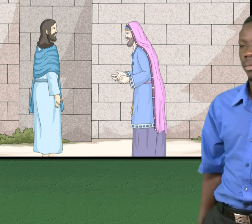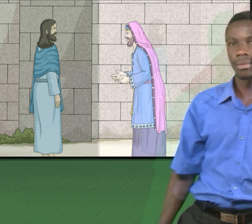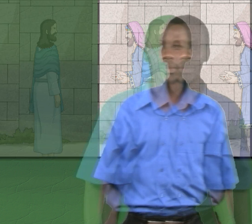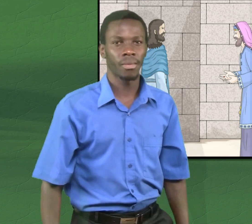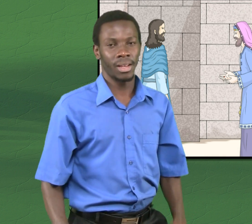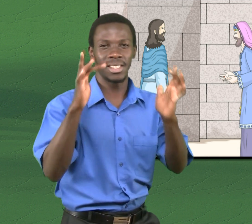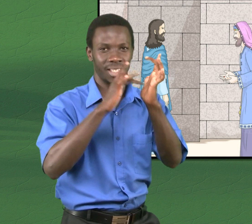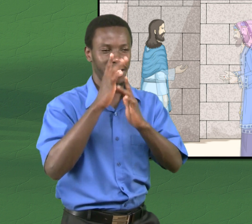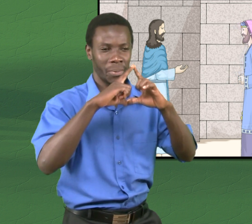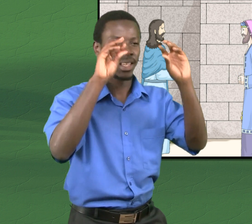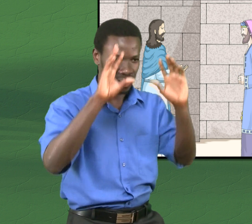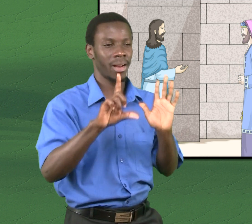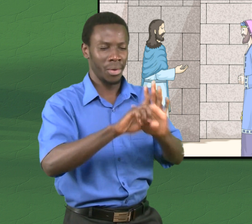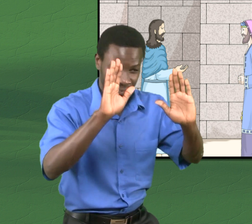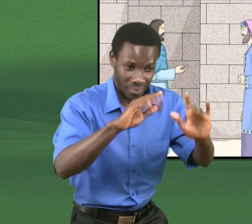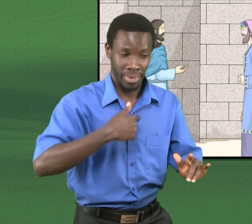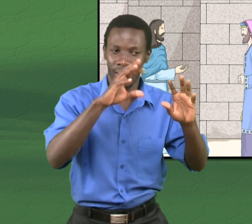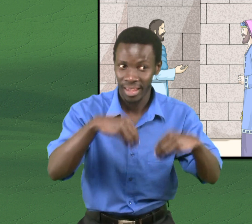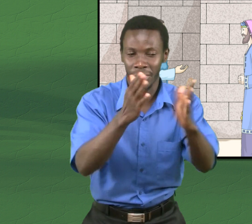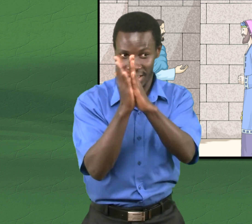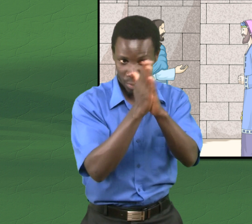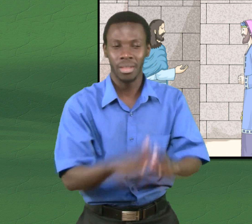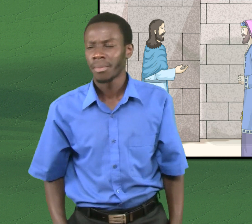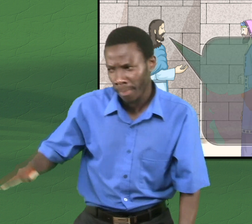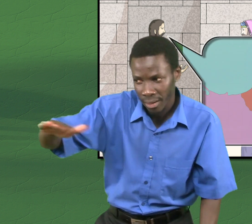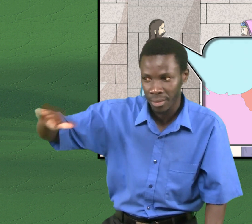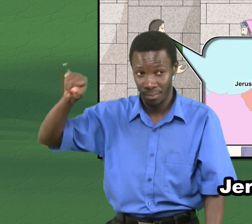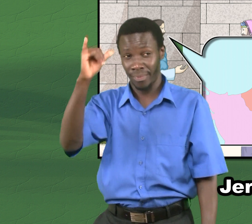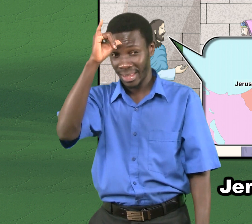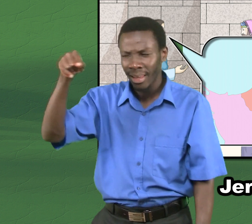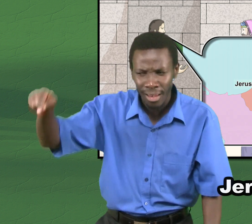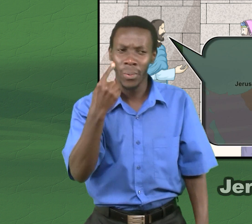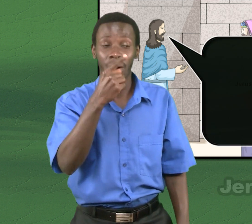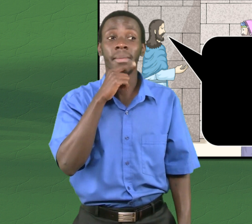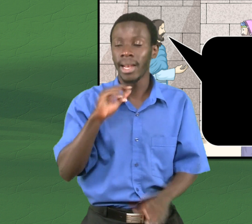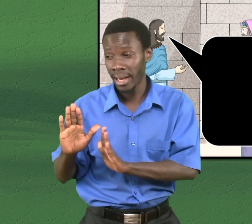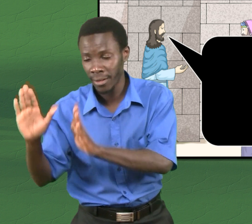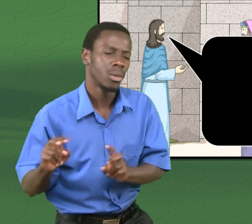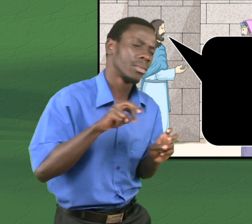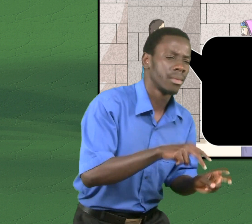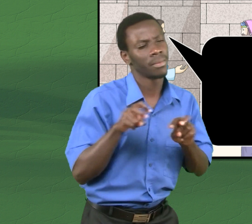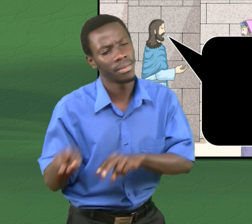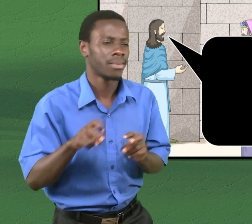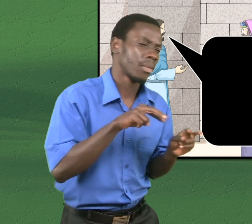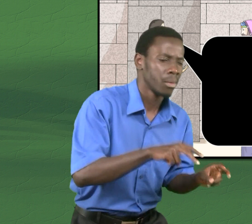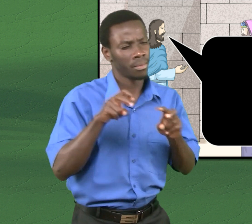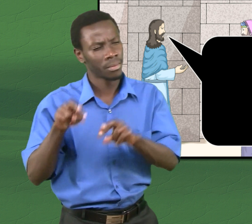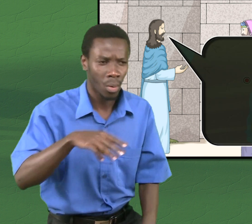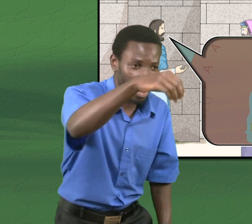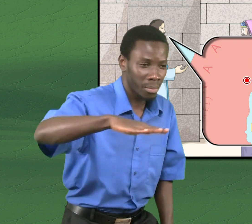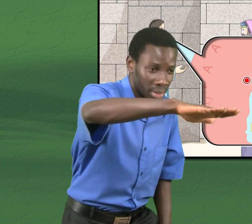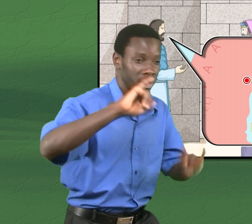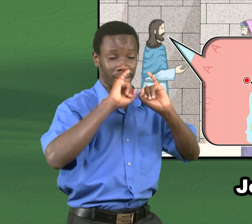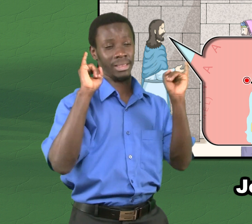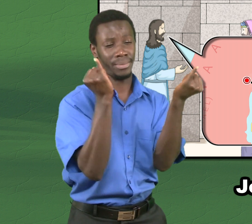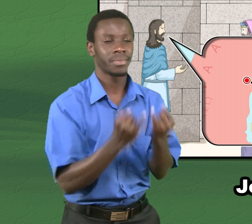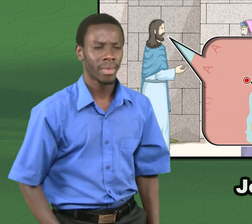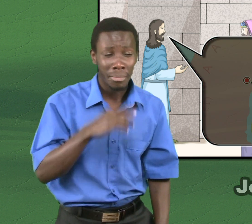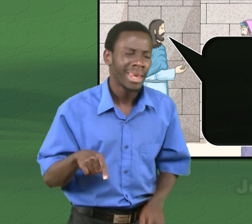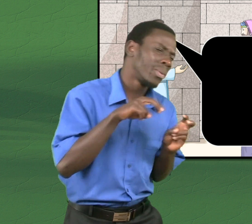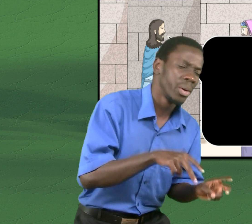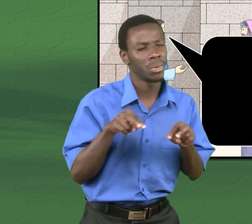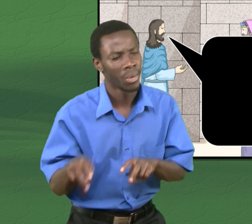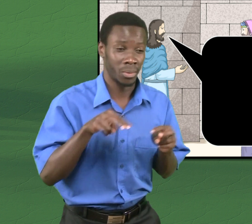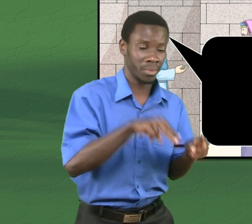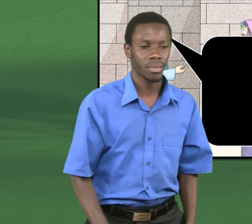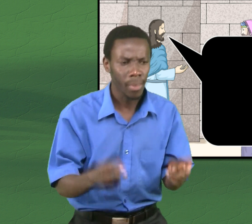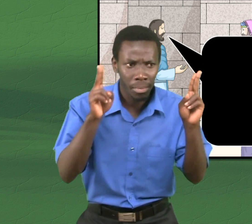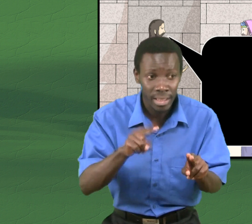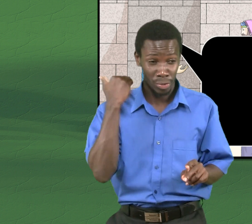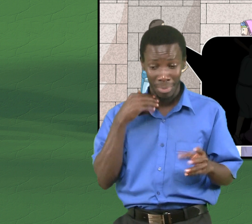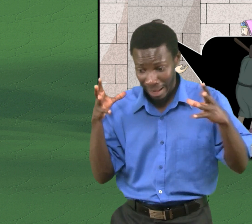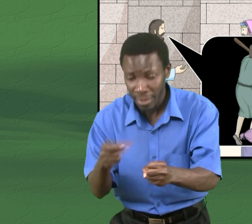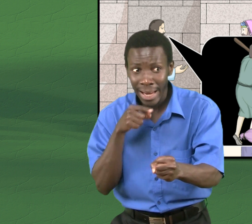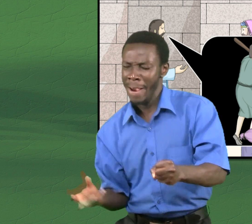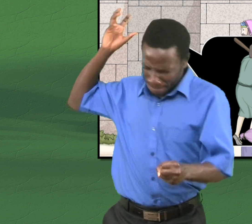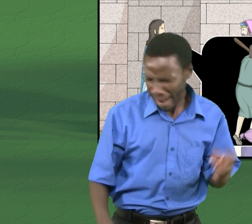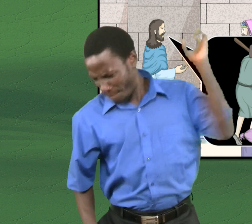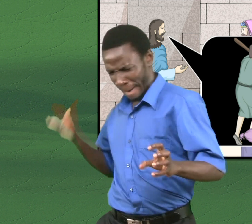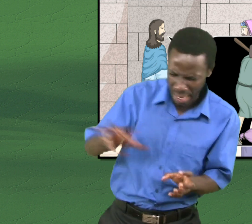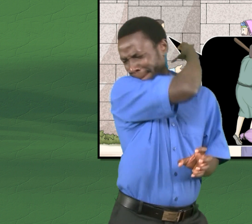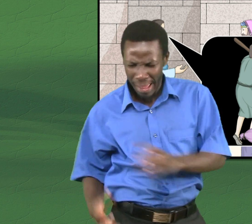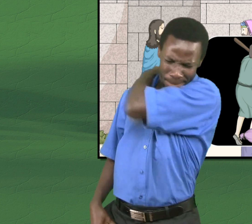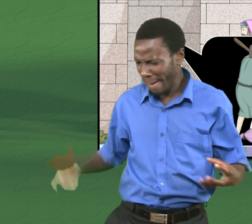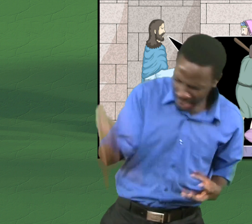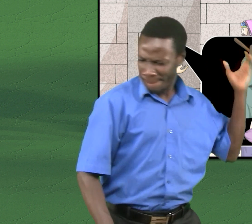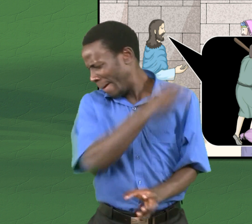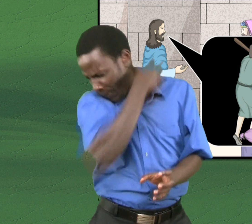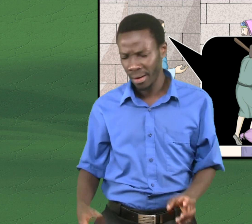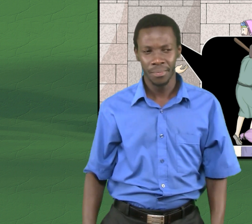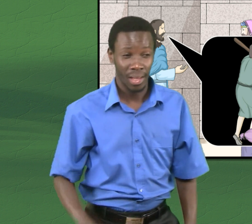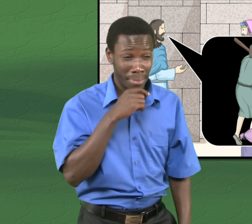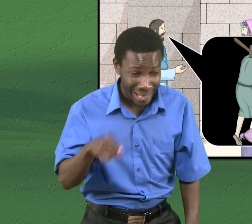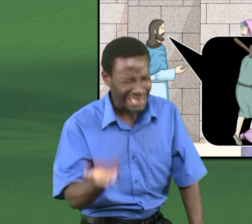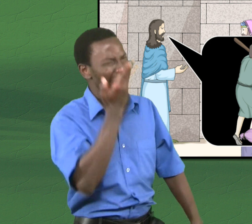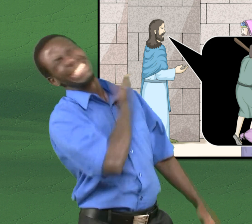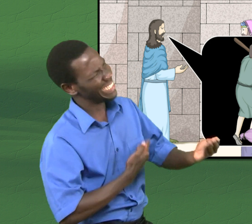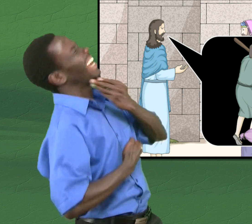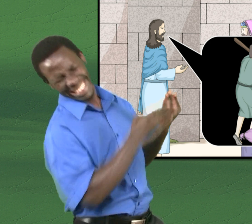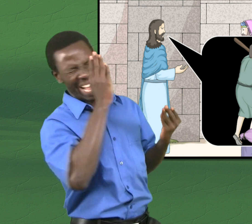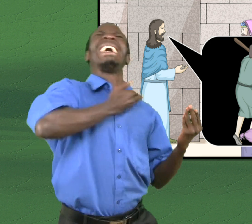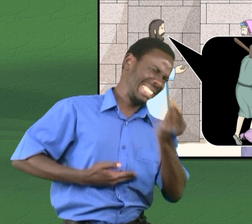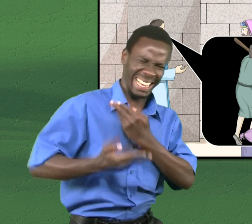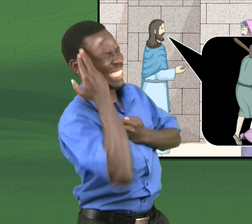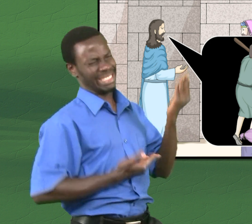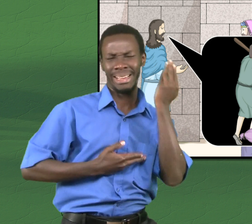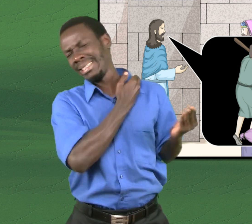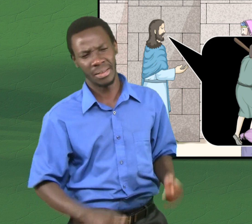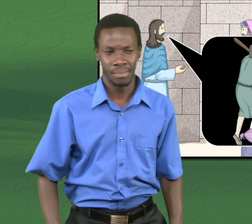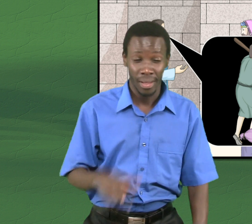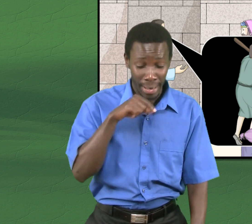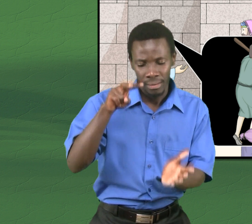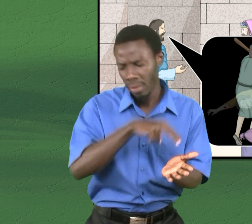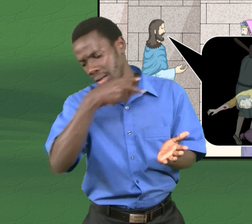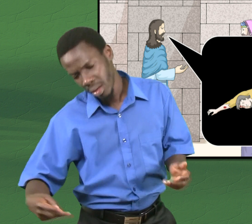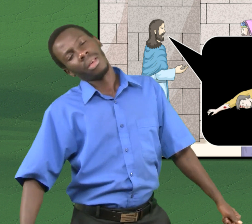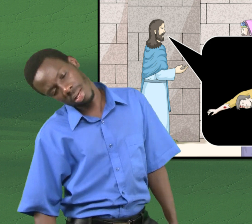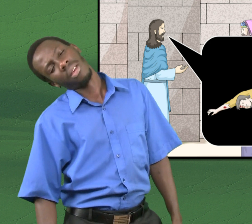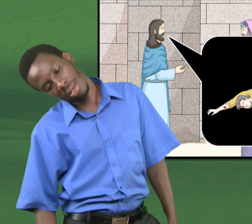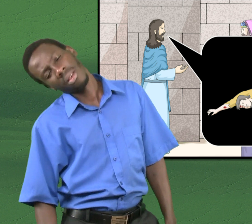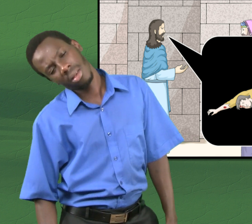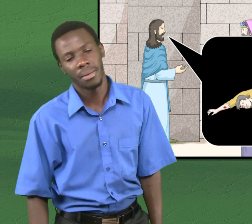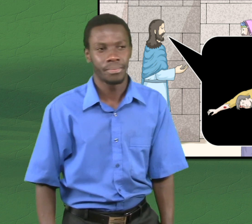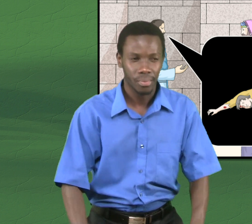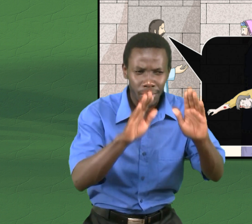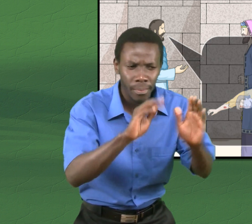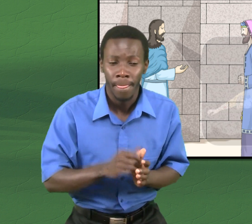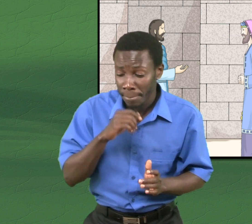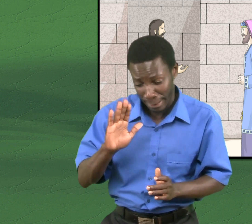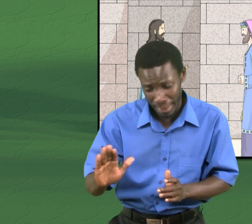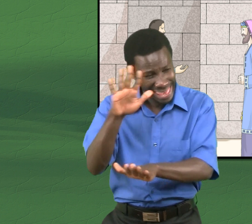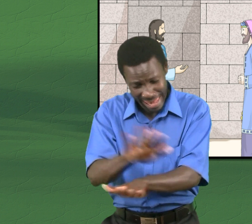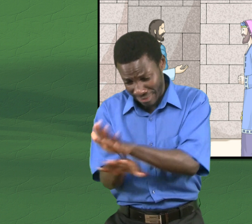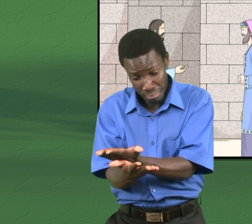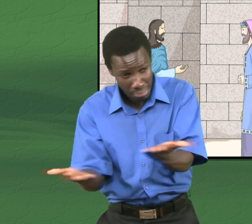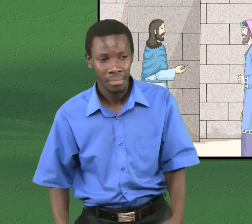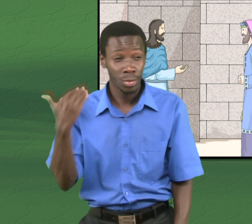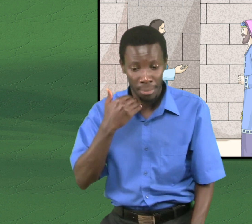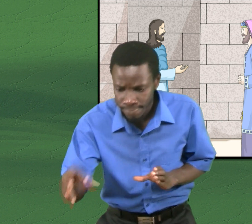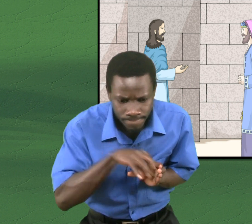Jesus took up this question and said, “A man was going down from Jerusalem to Jericho when he fell into the hands of robbers.